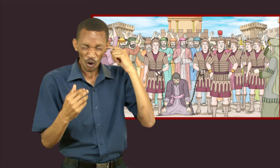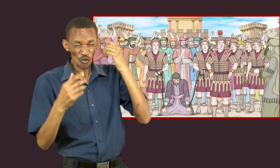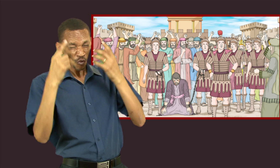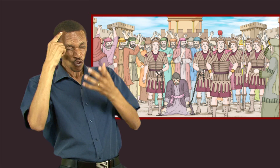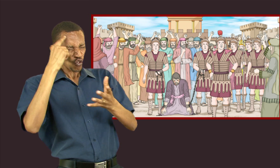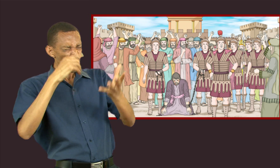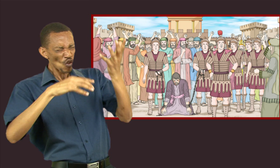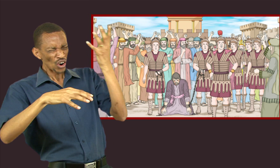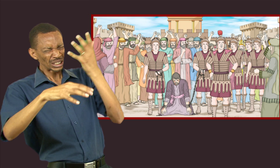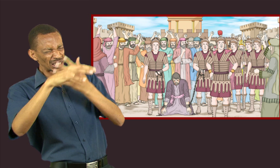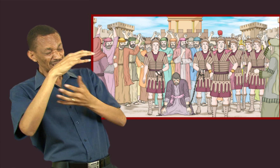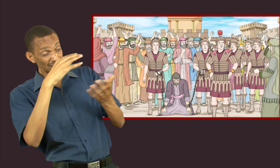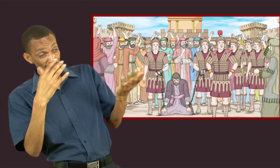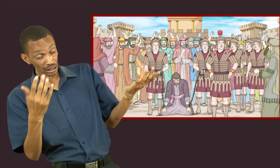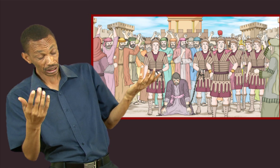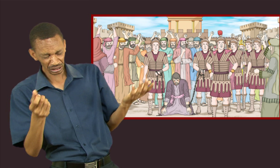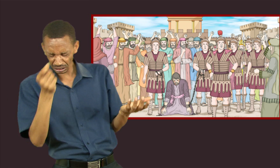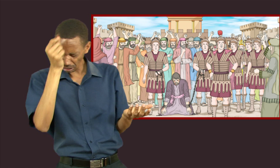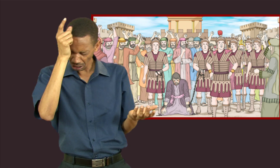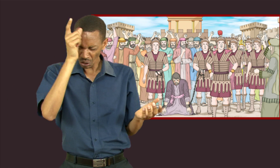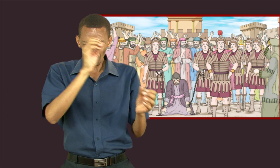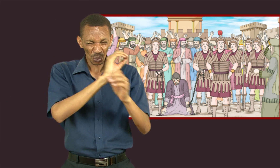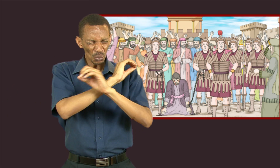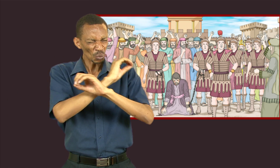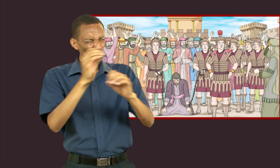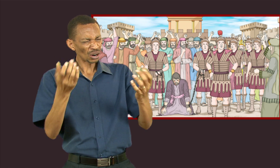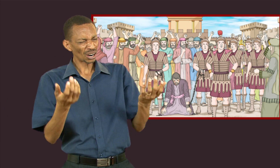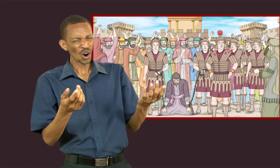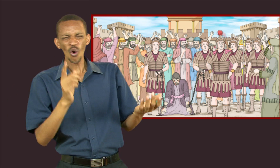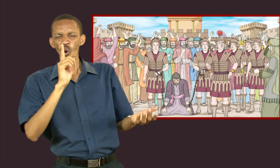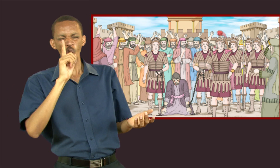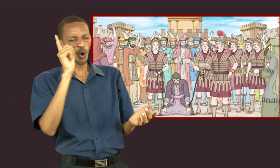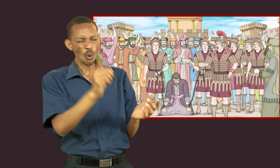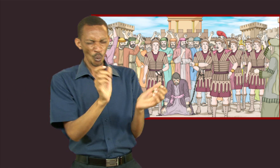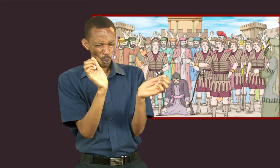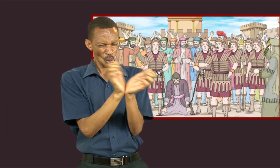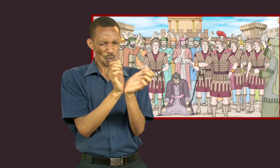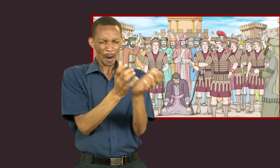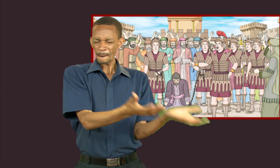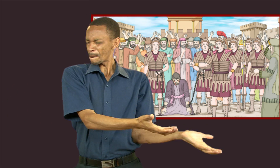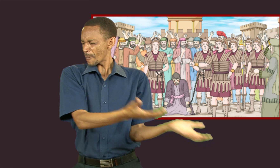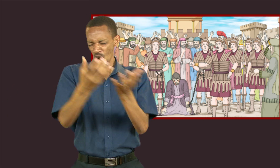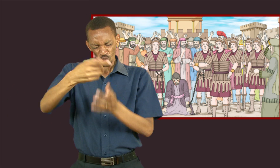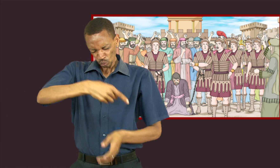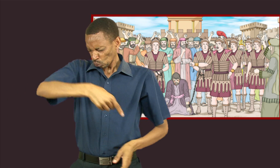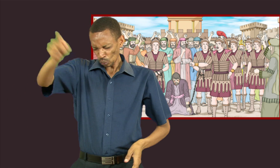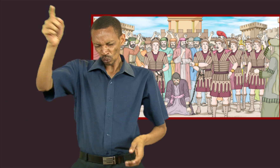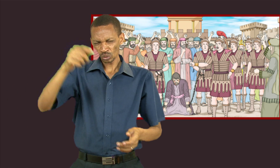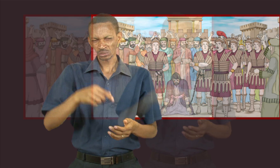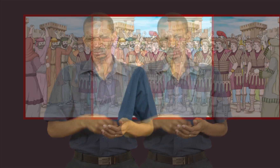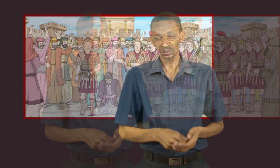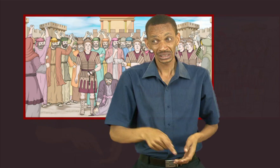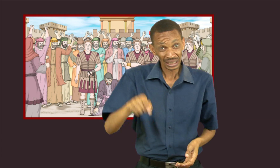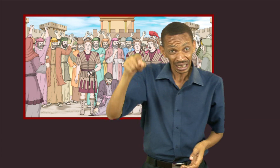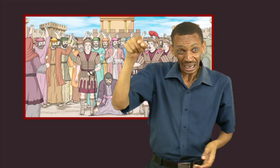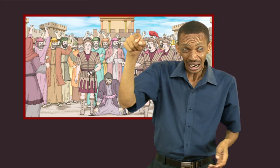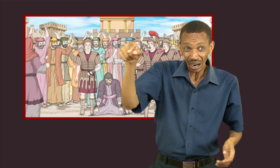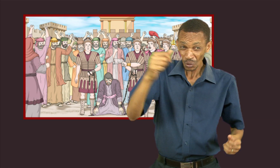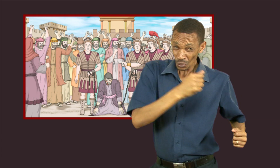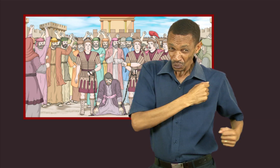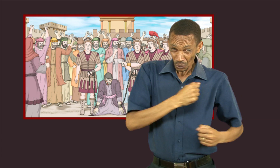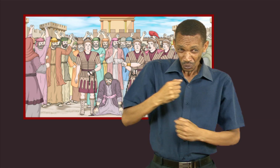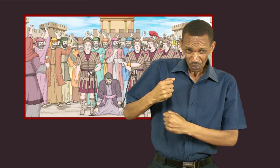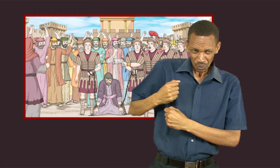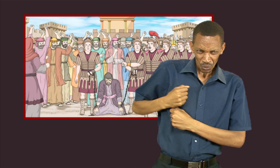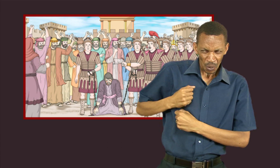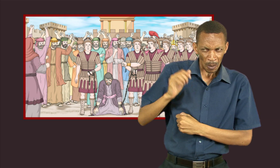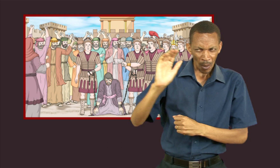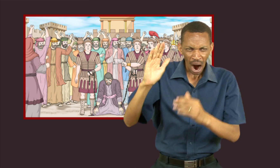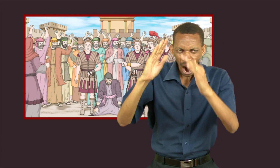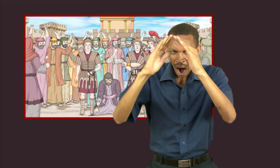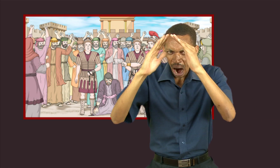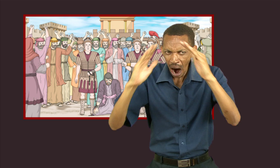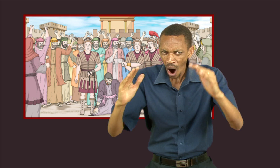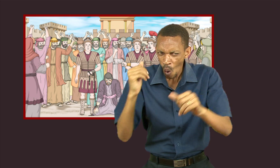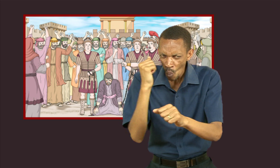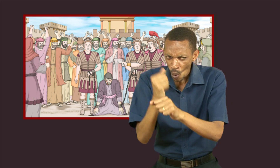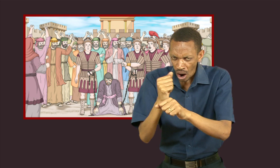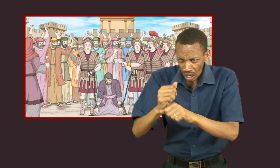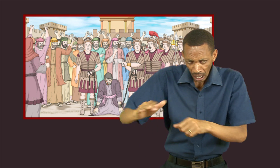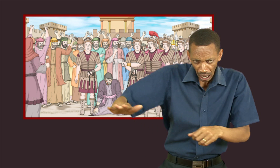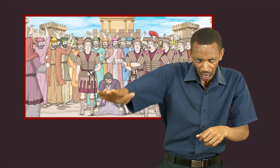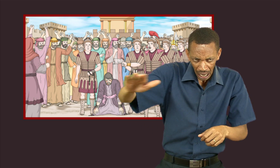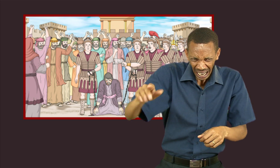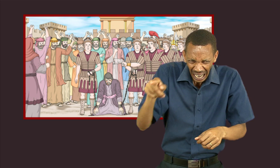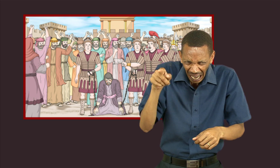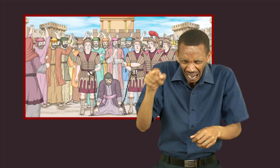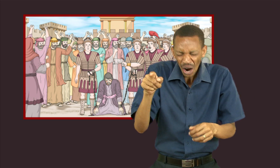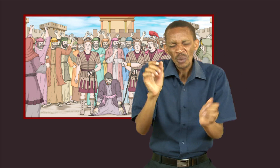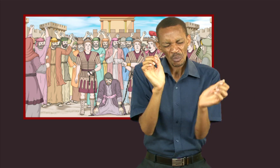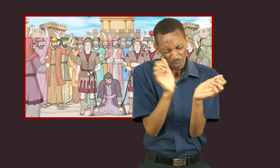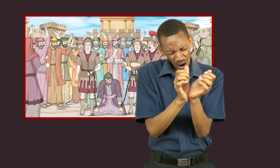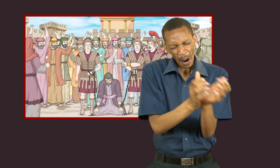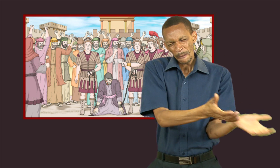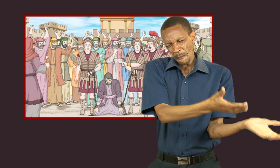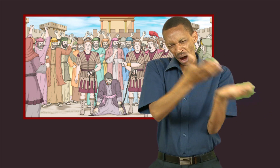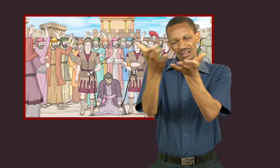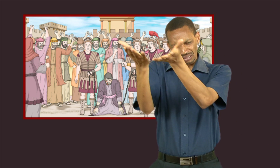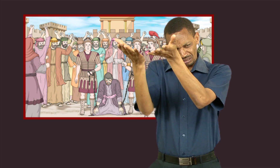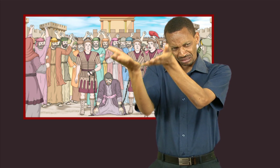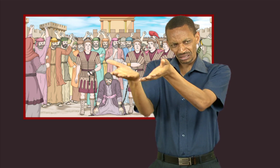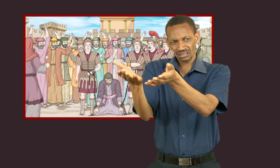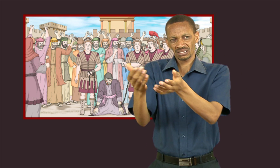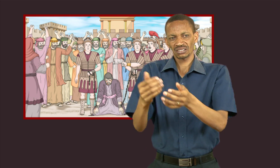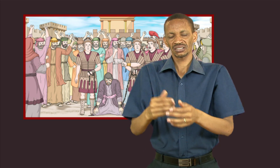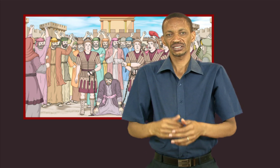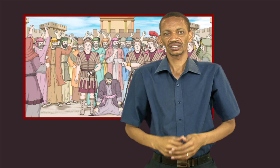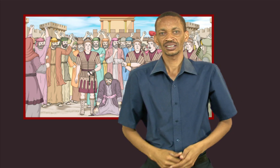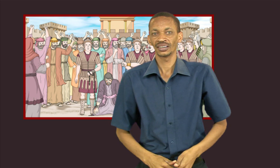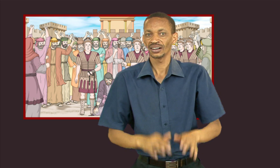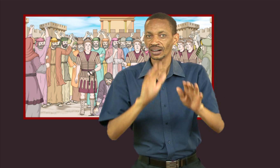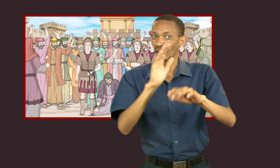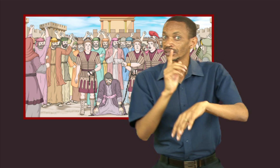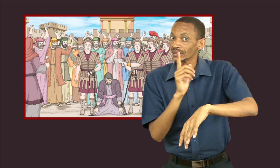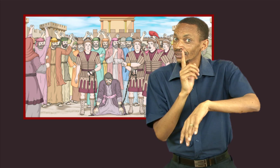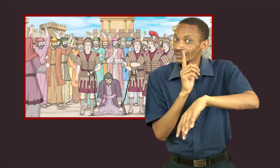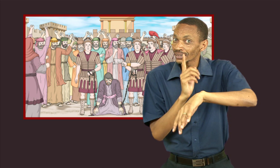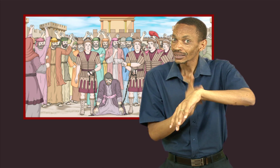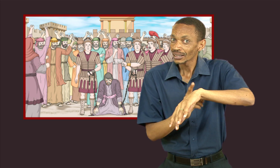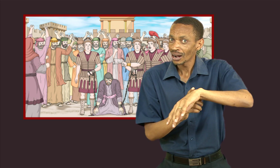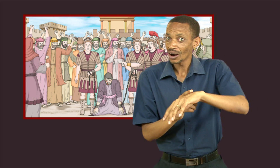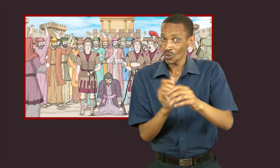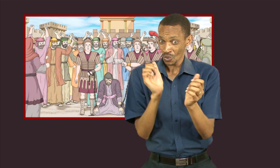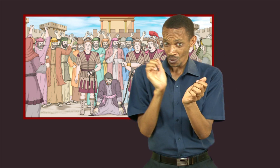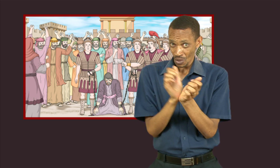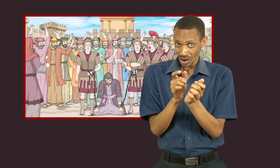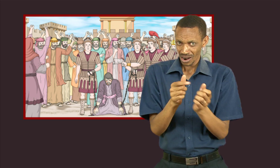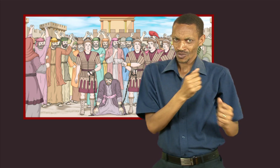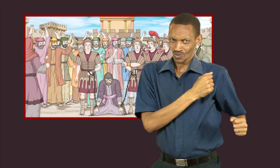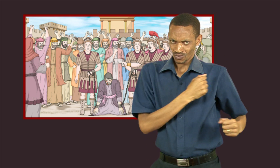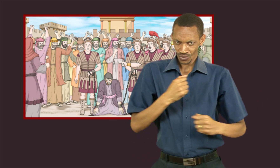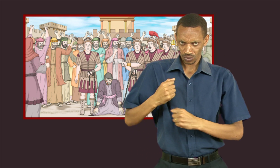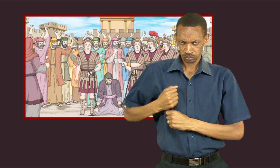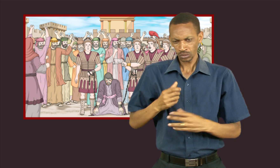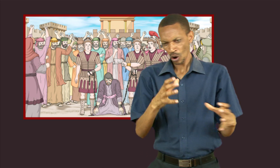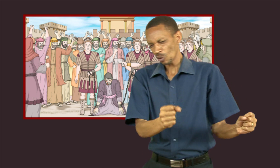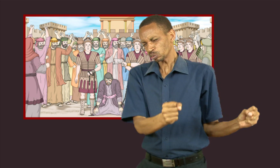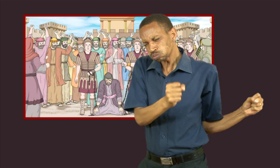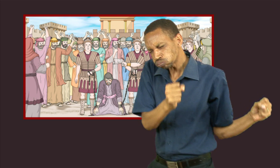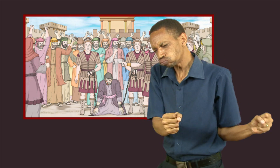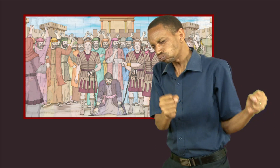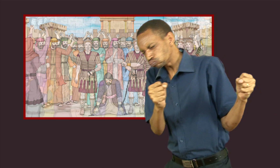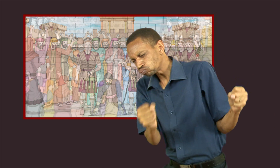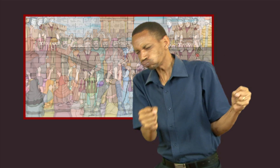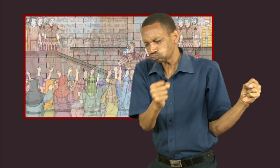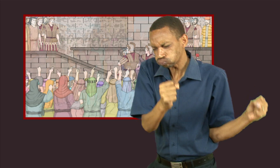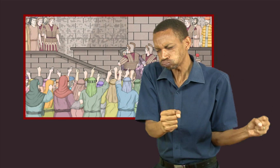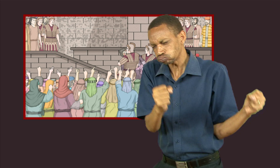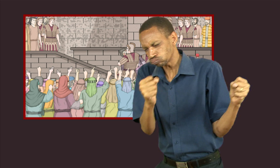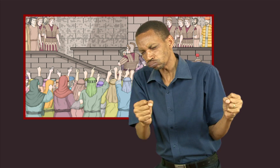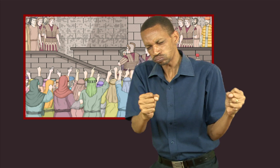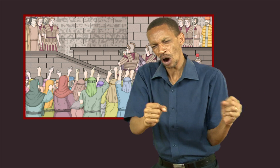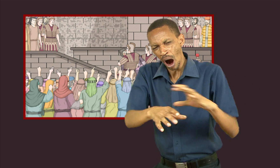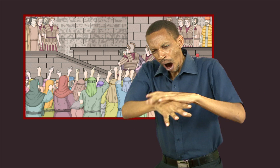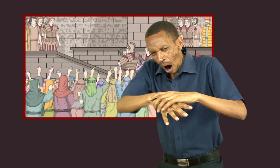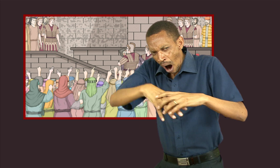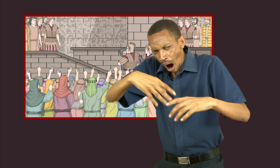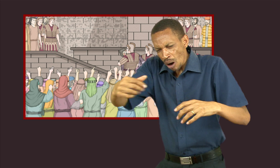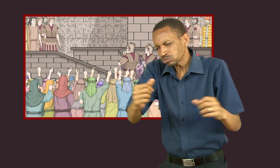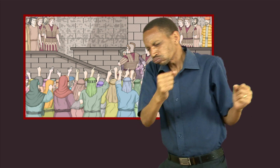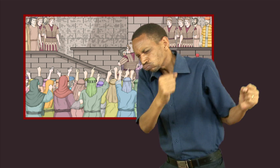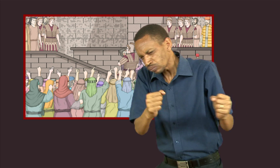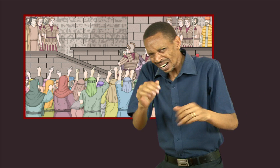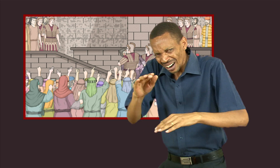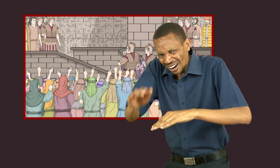And since the commander could not get at the truth because of the uproar, he ordered that Paul be brought into the barracks.